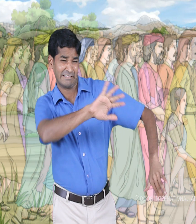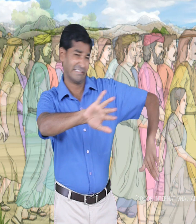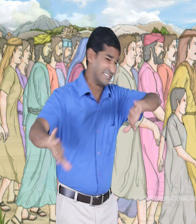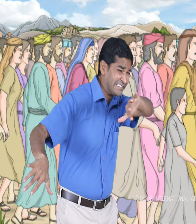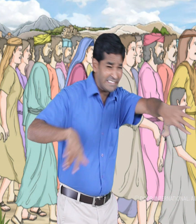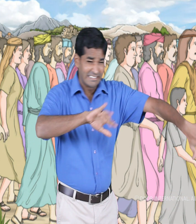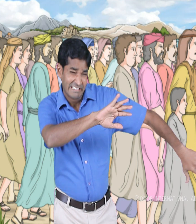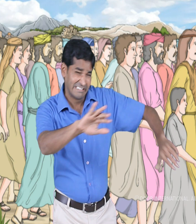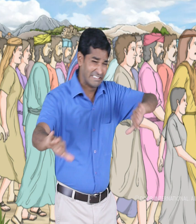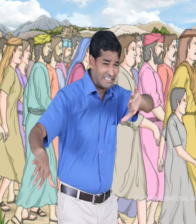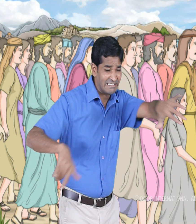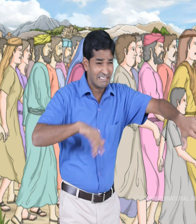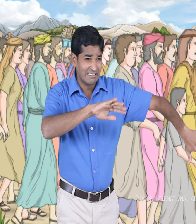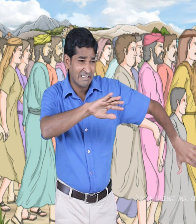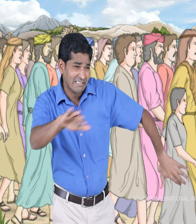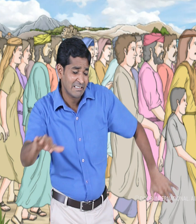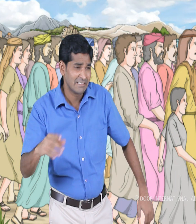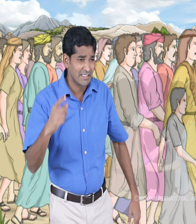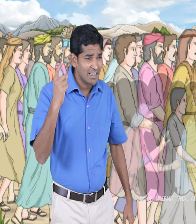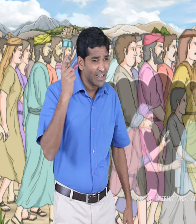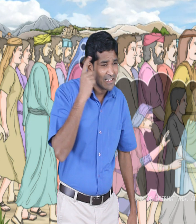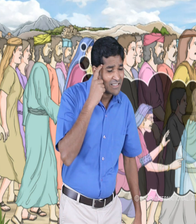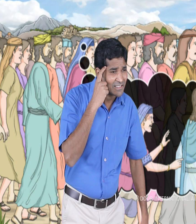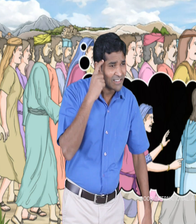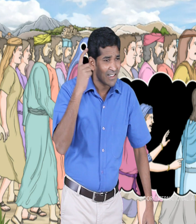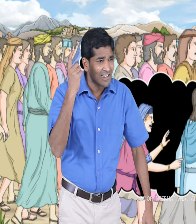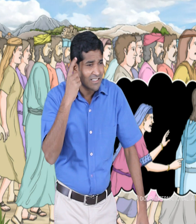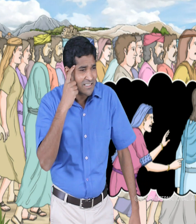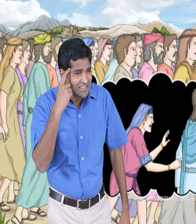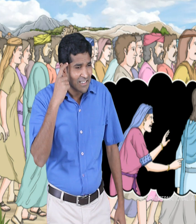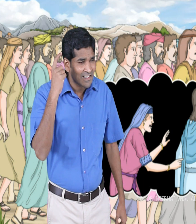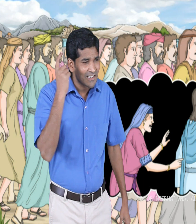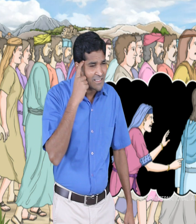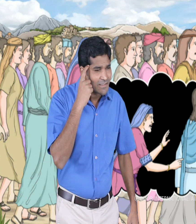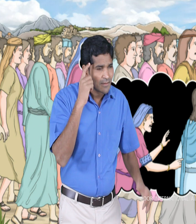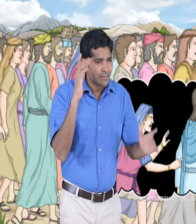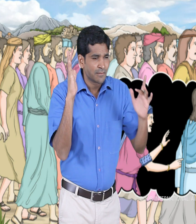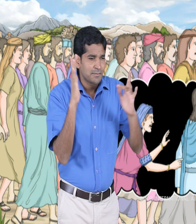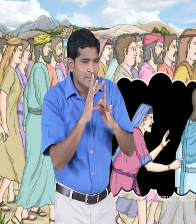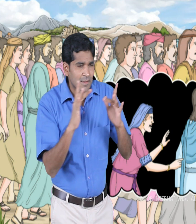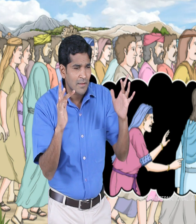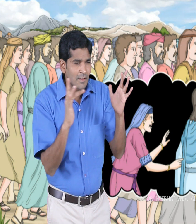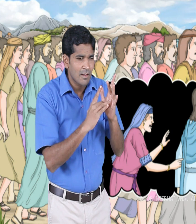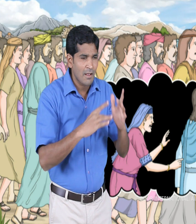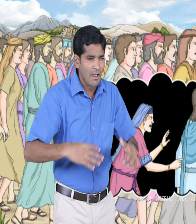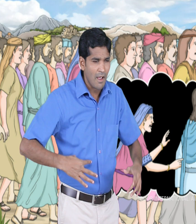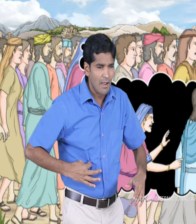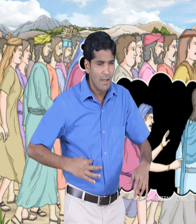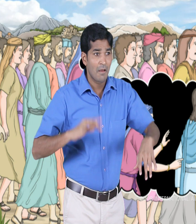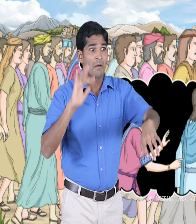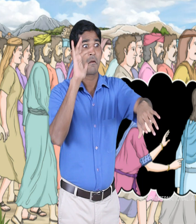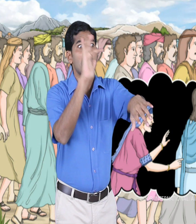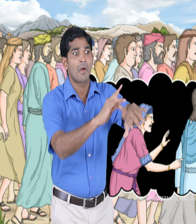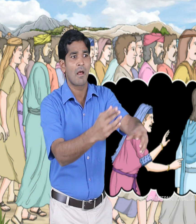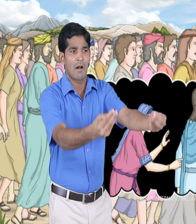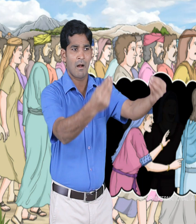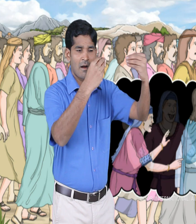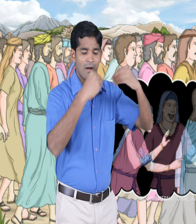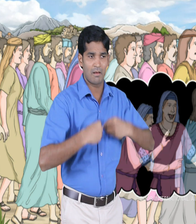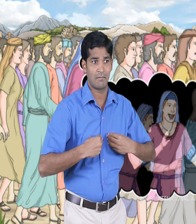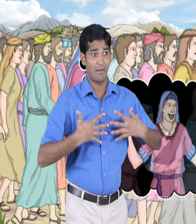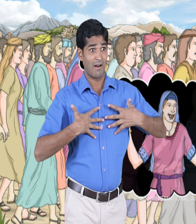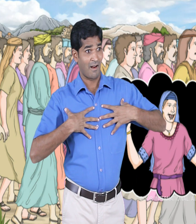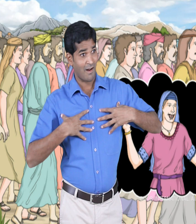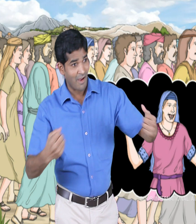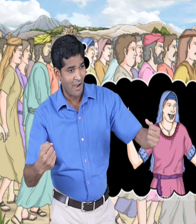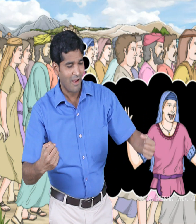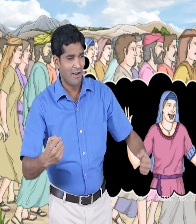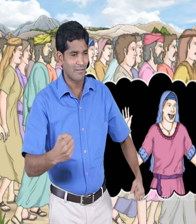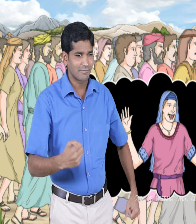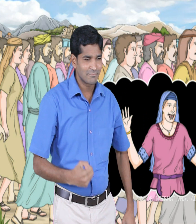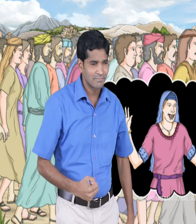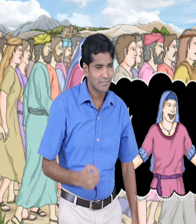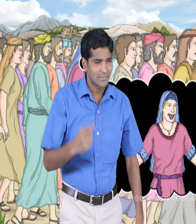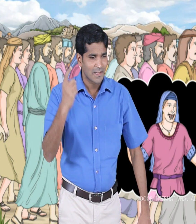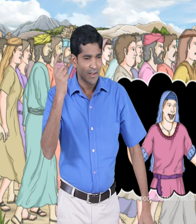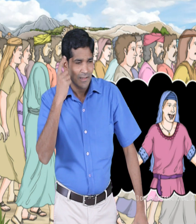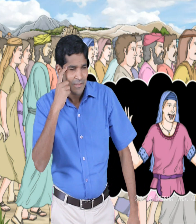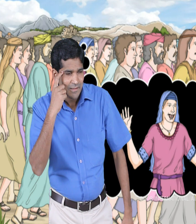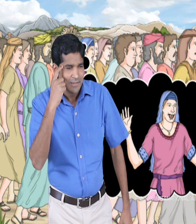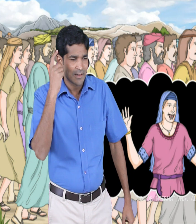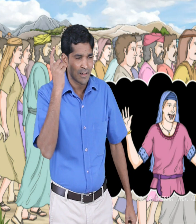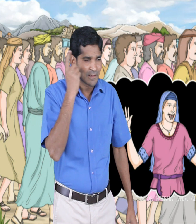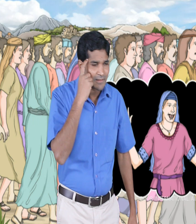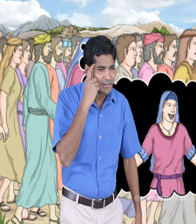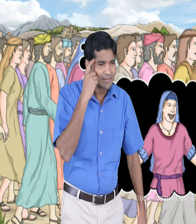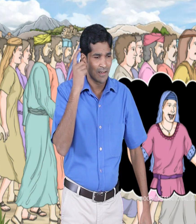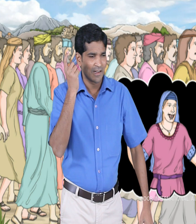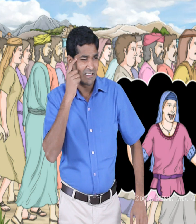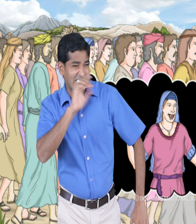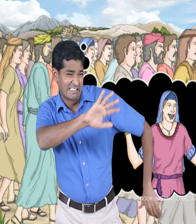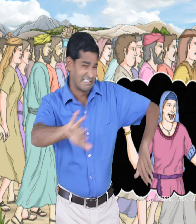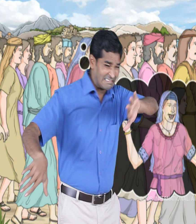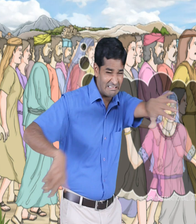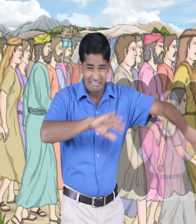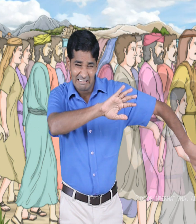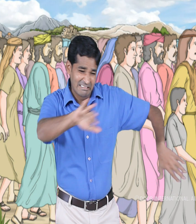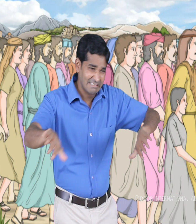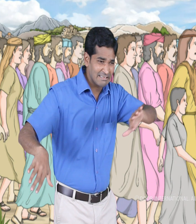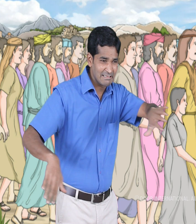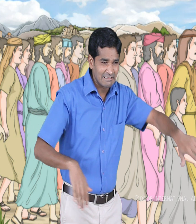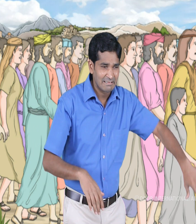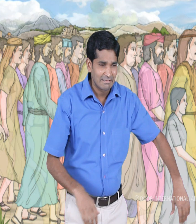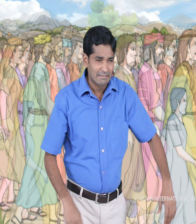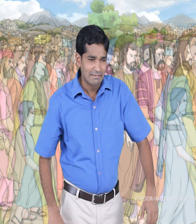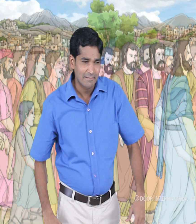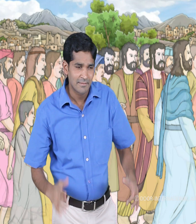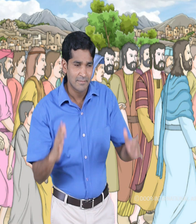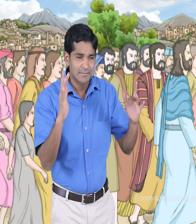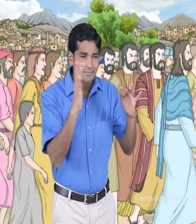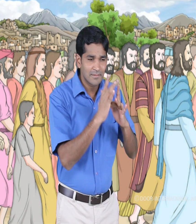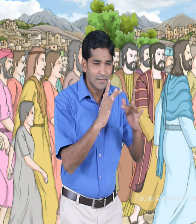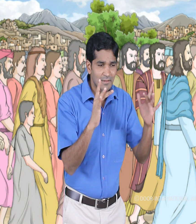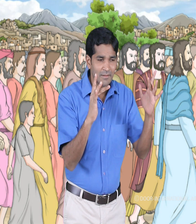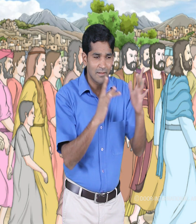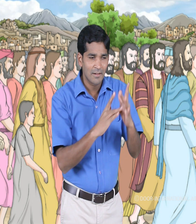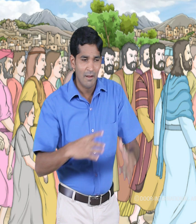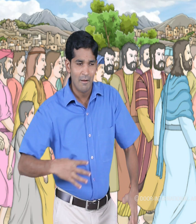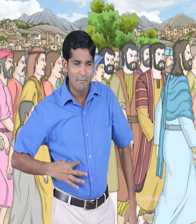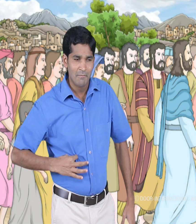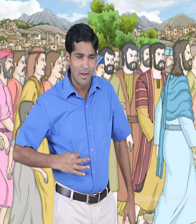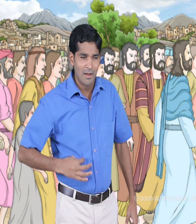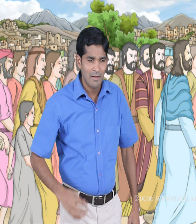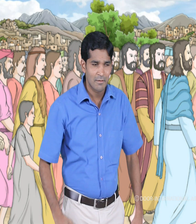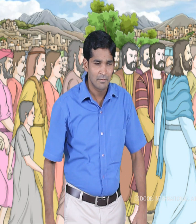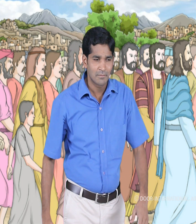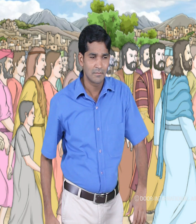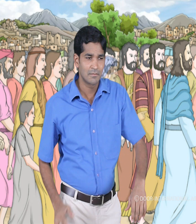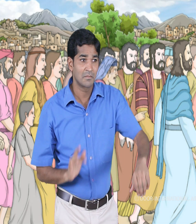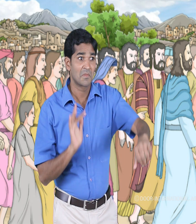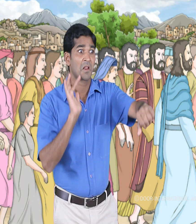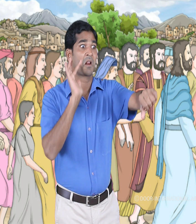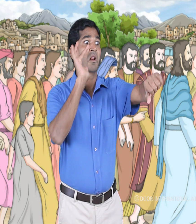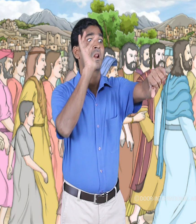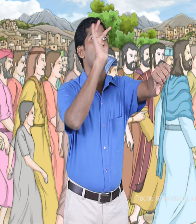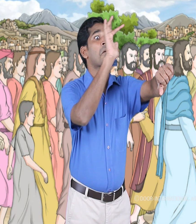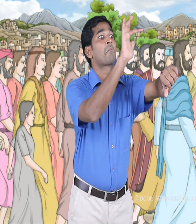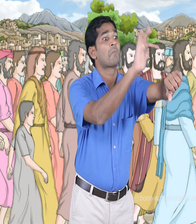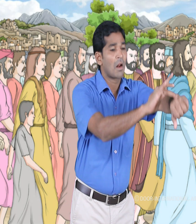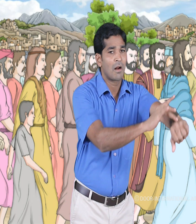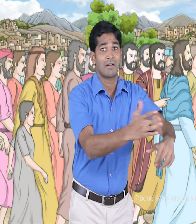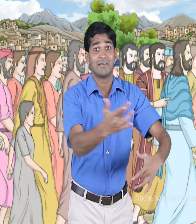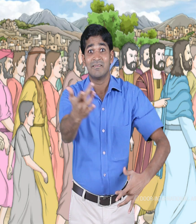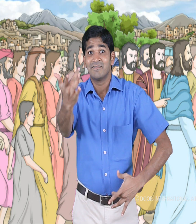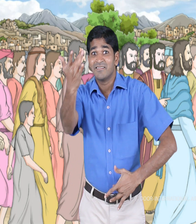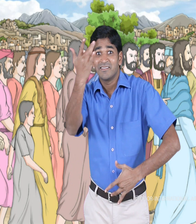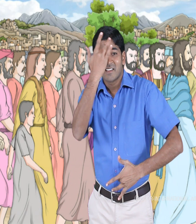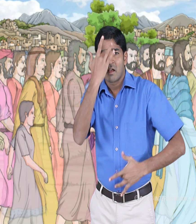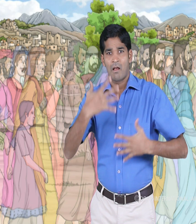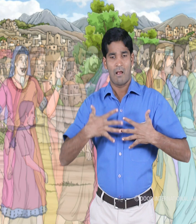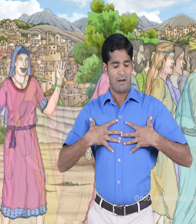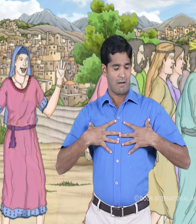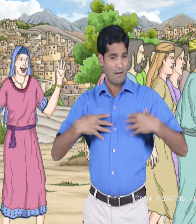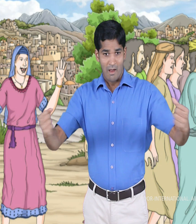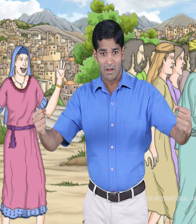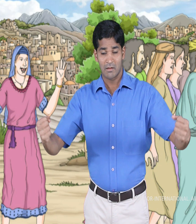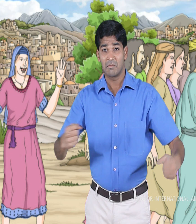For she kept saying, “If only I touch His garments, I will be healed.”